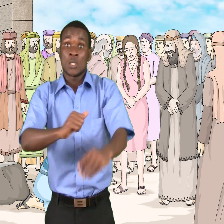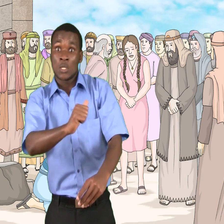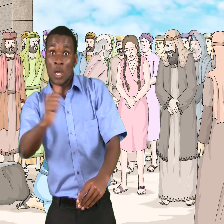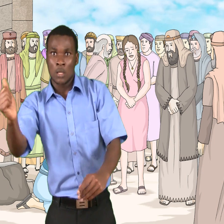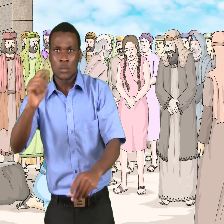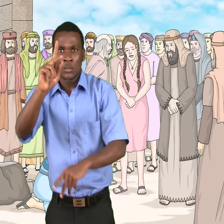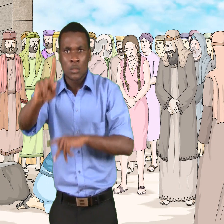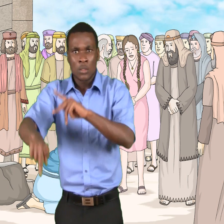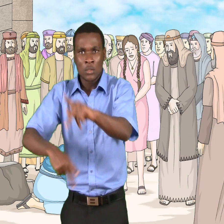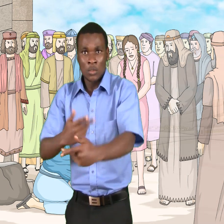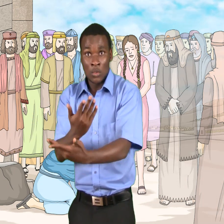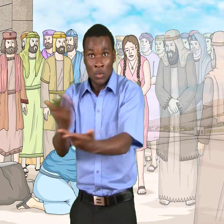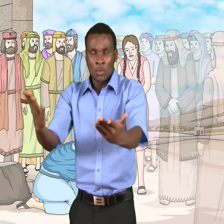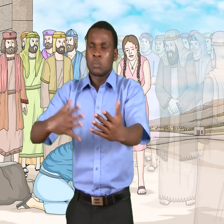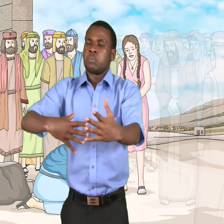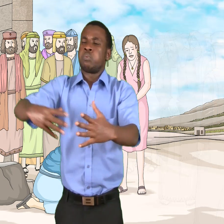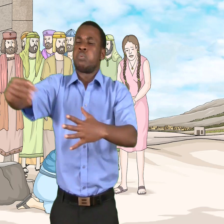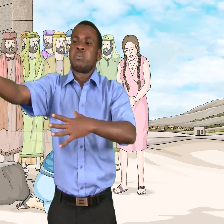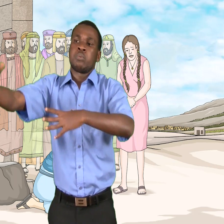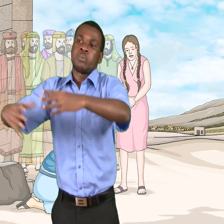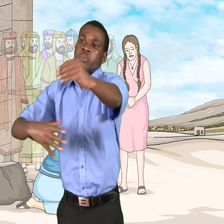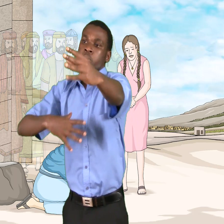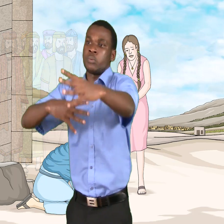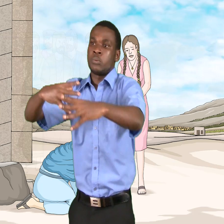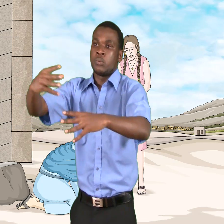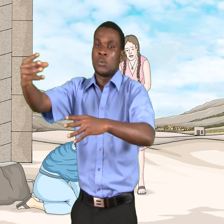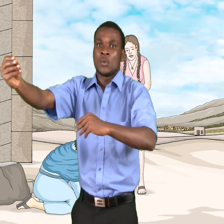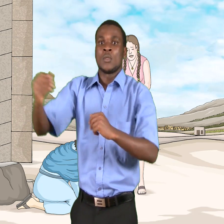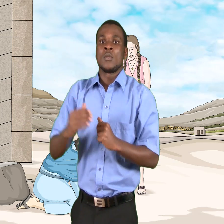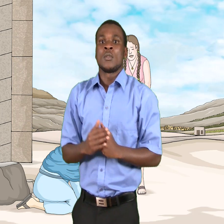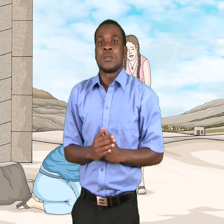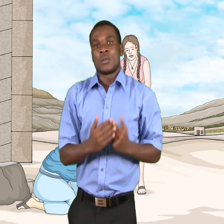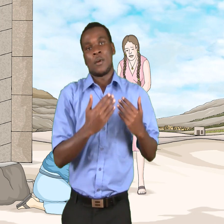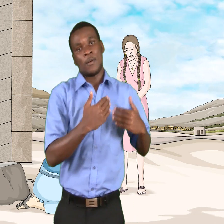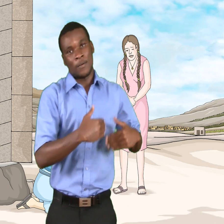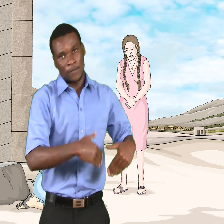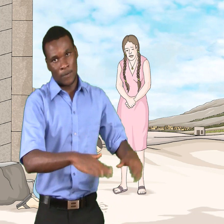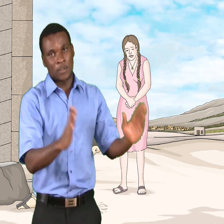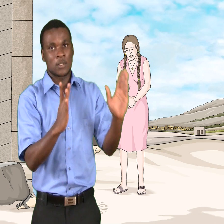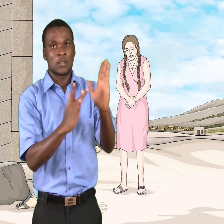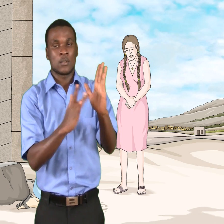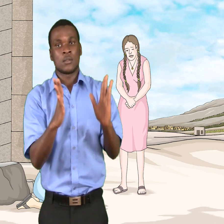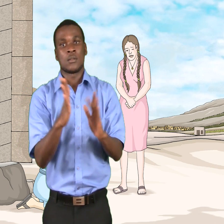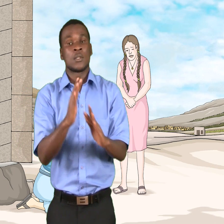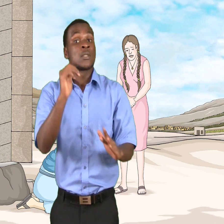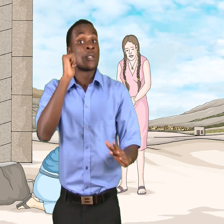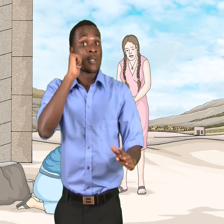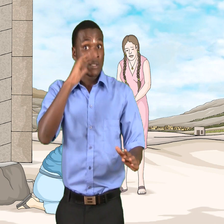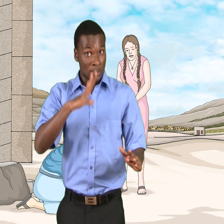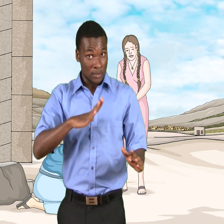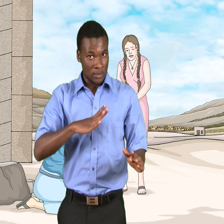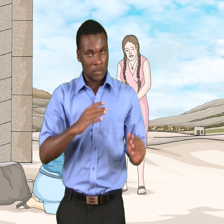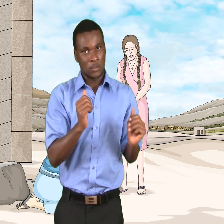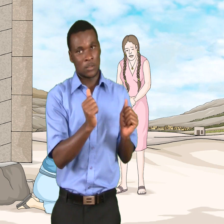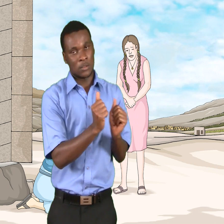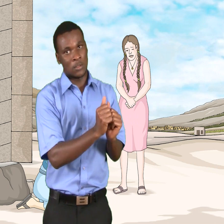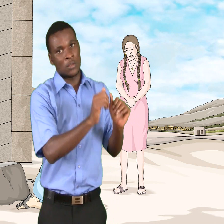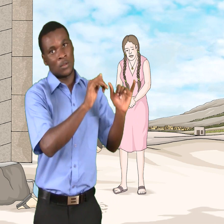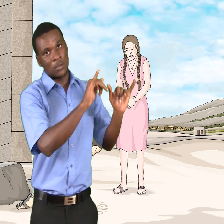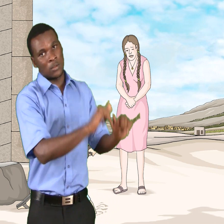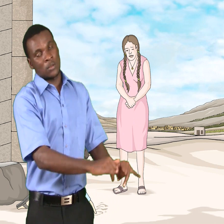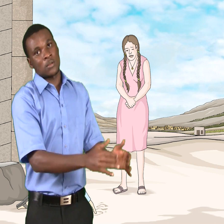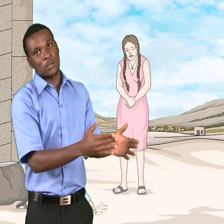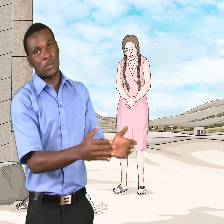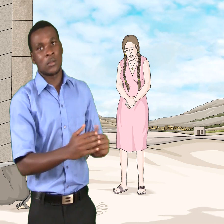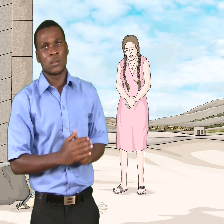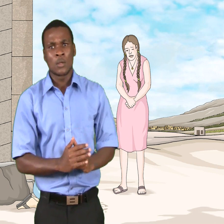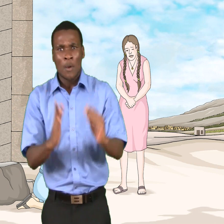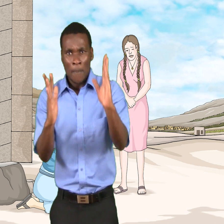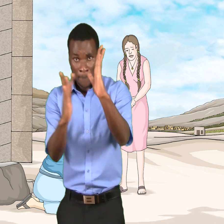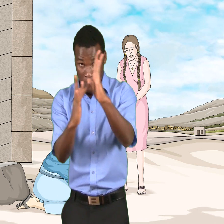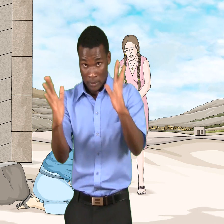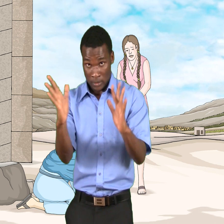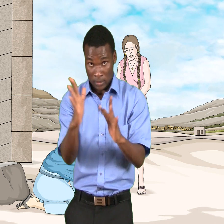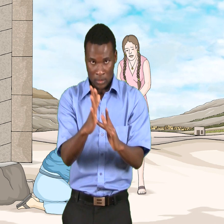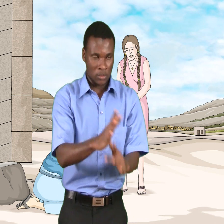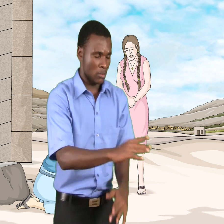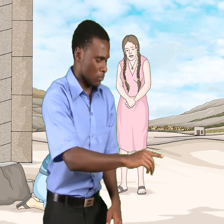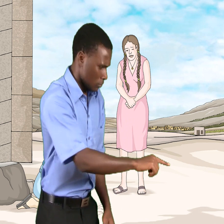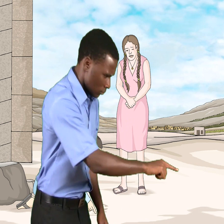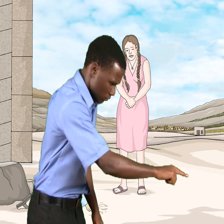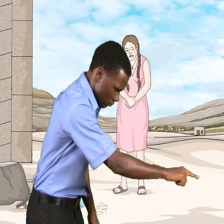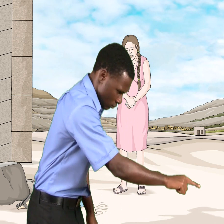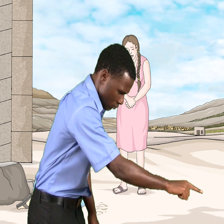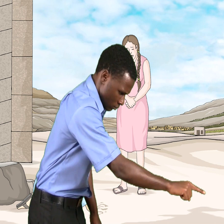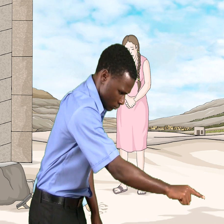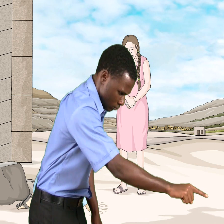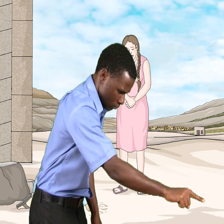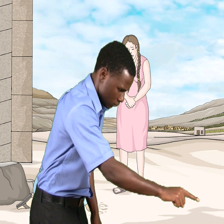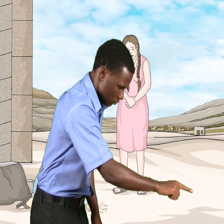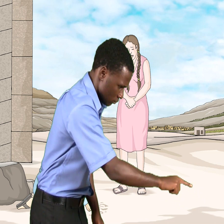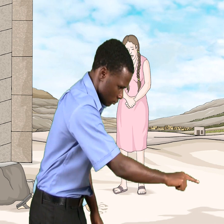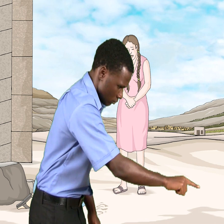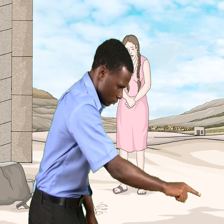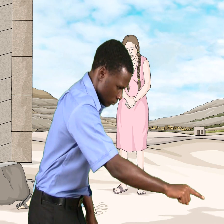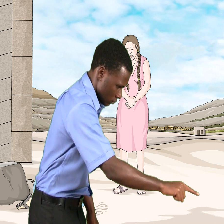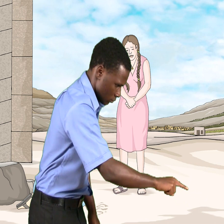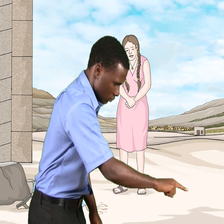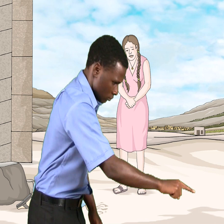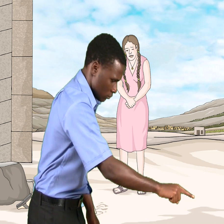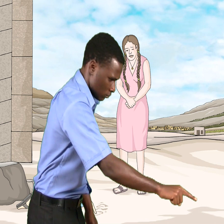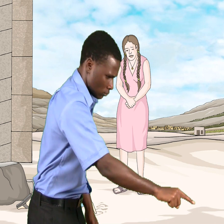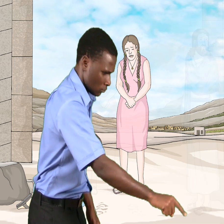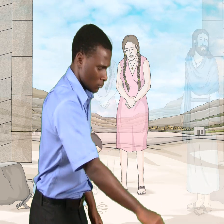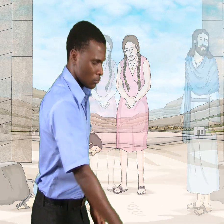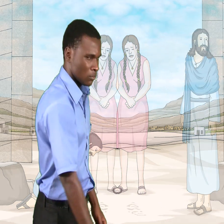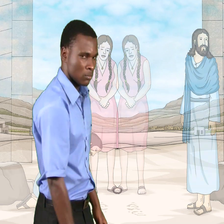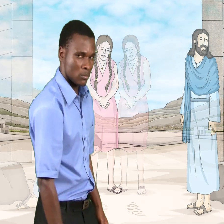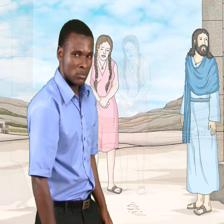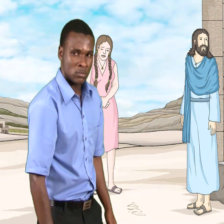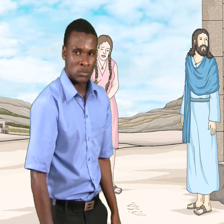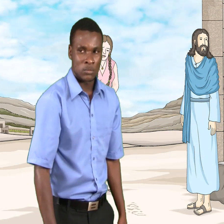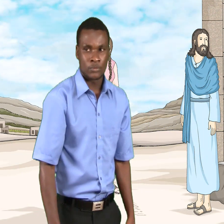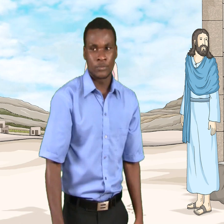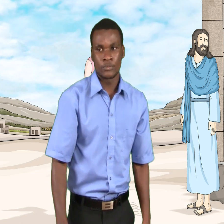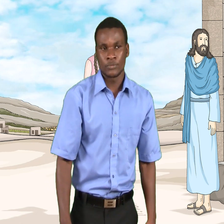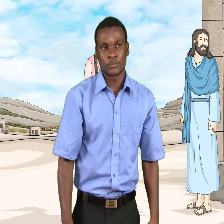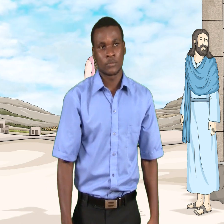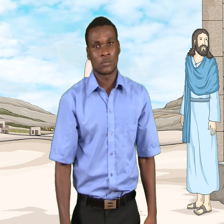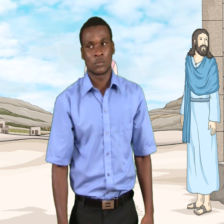When they heard this, they began to go away one by one, beginning with the older ones, until only Jesus was left, with the woman standing there.